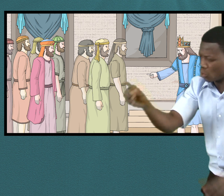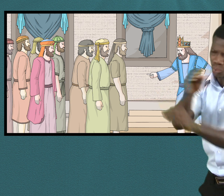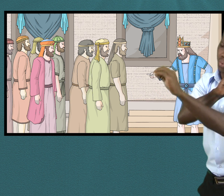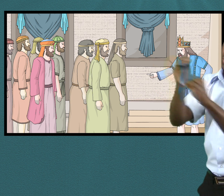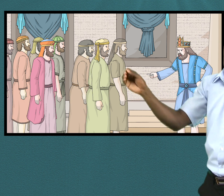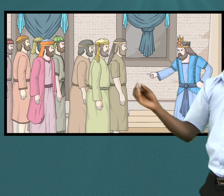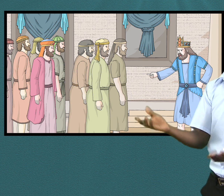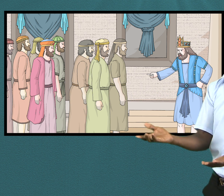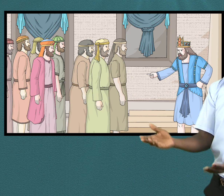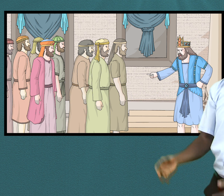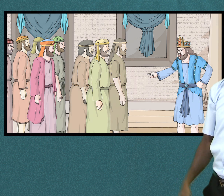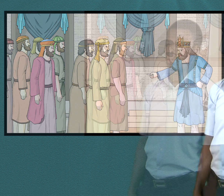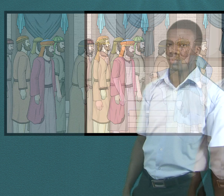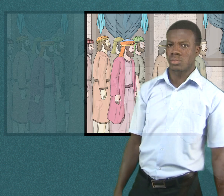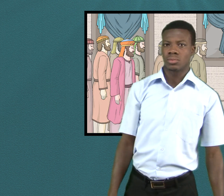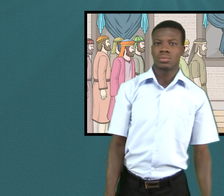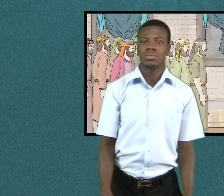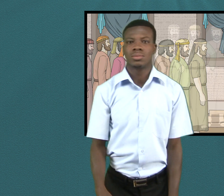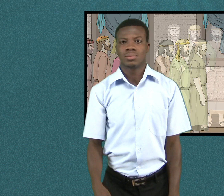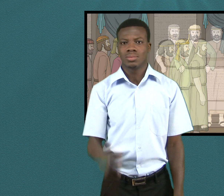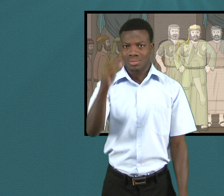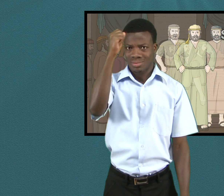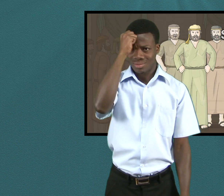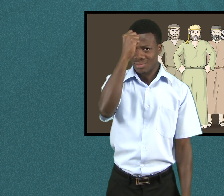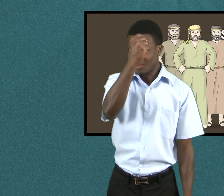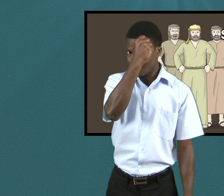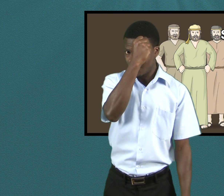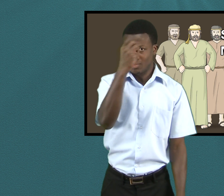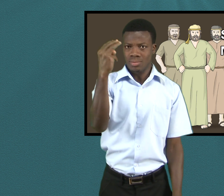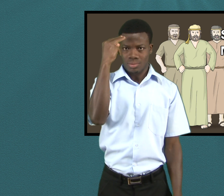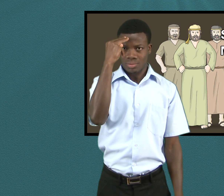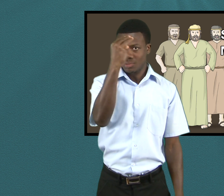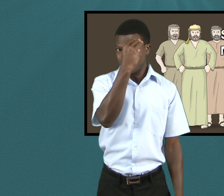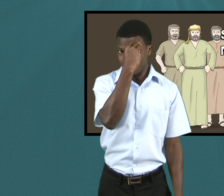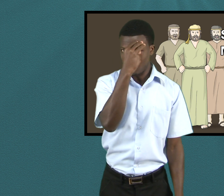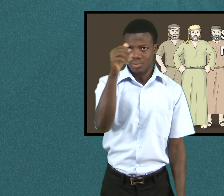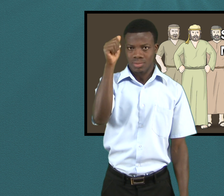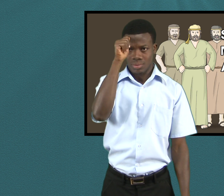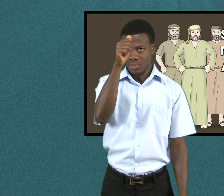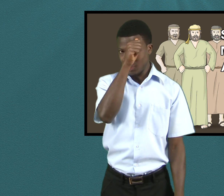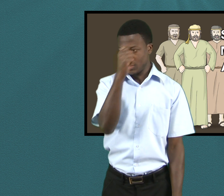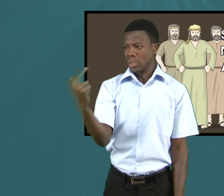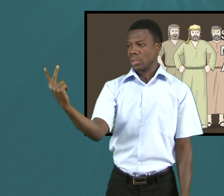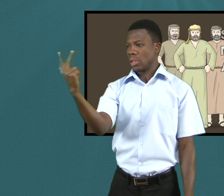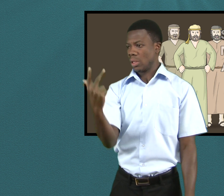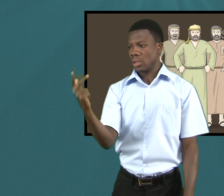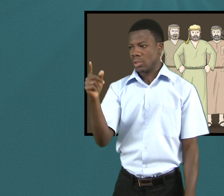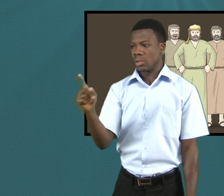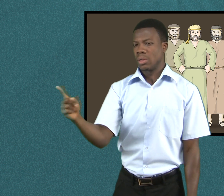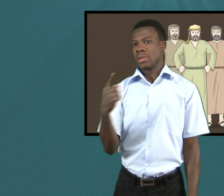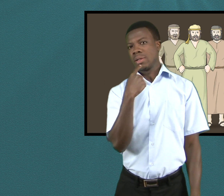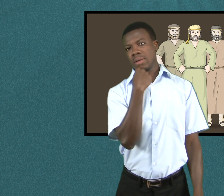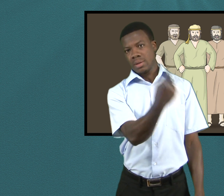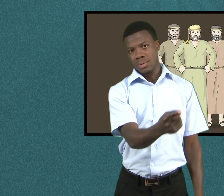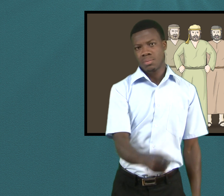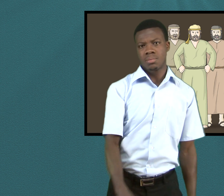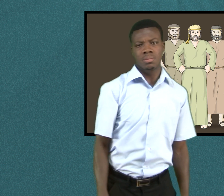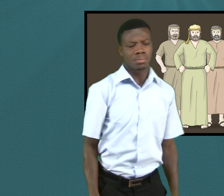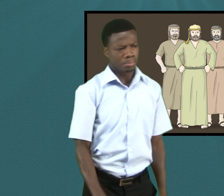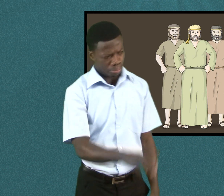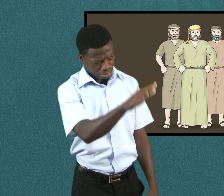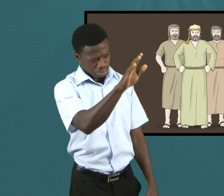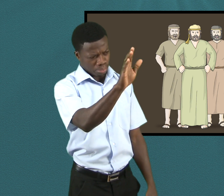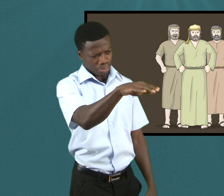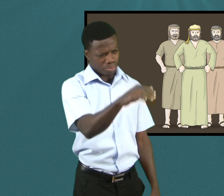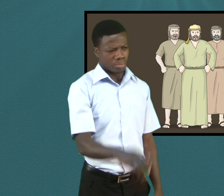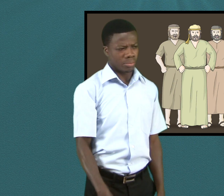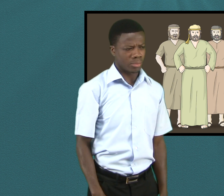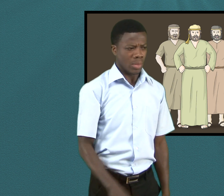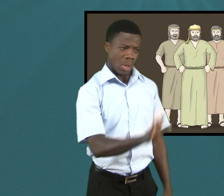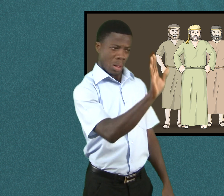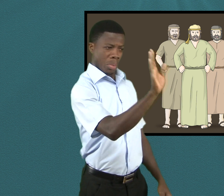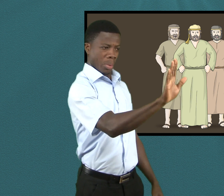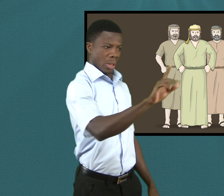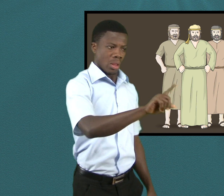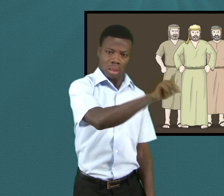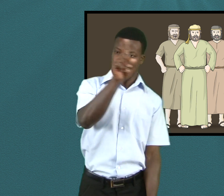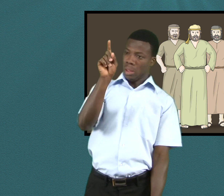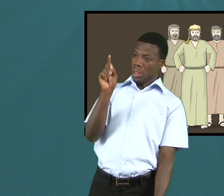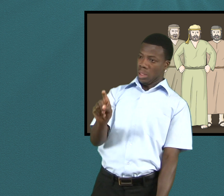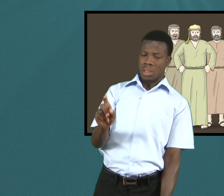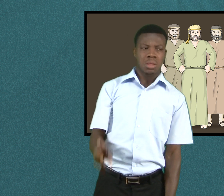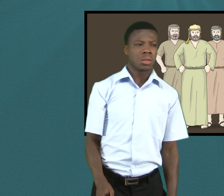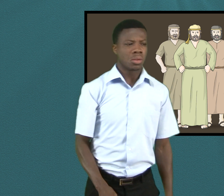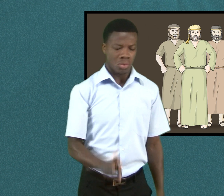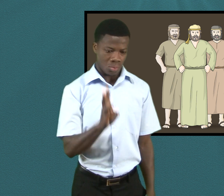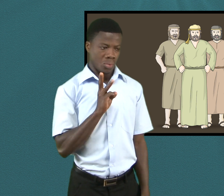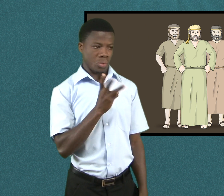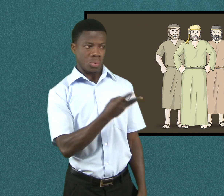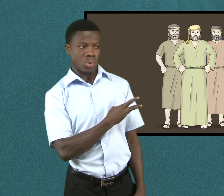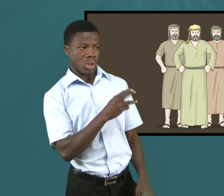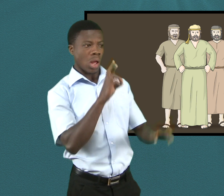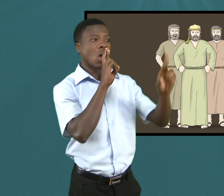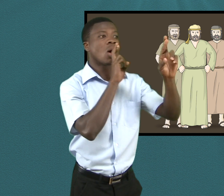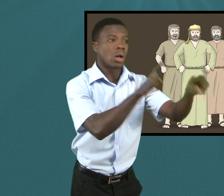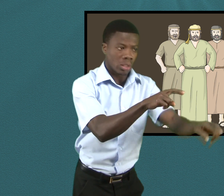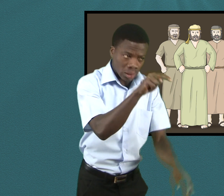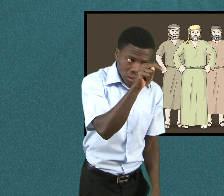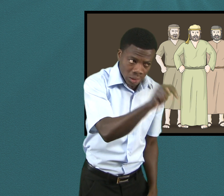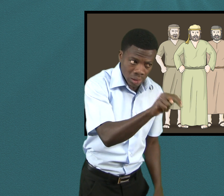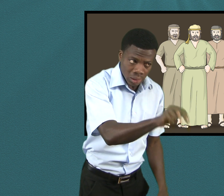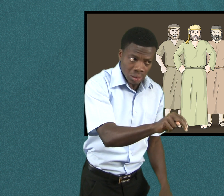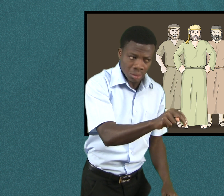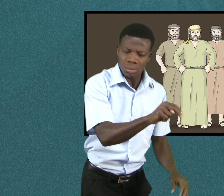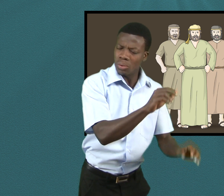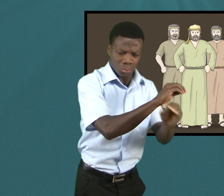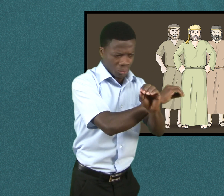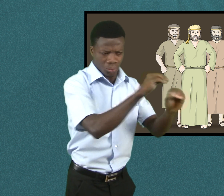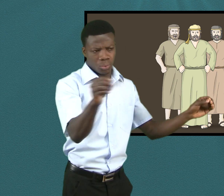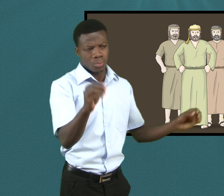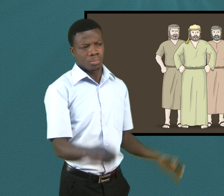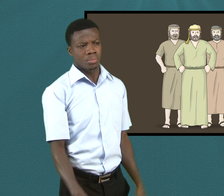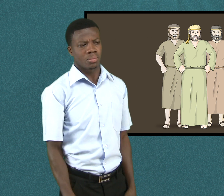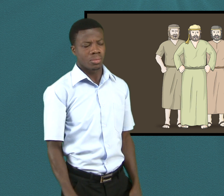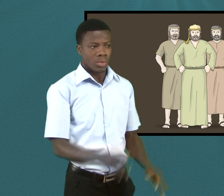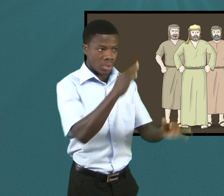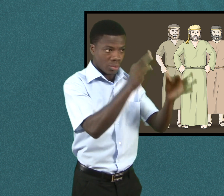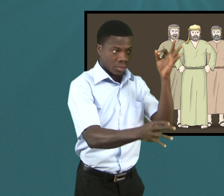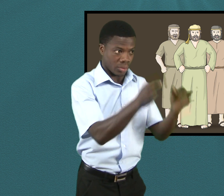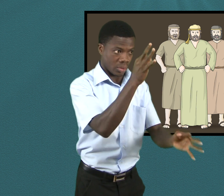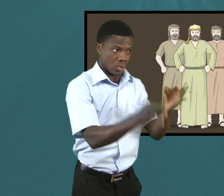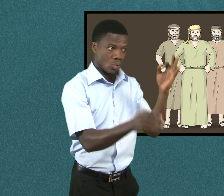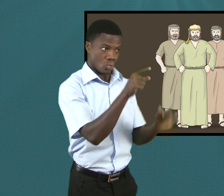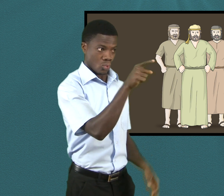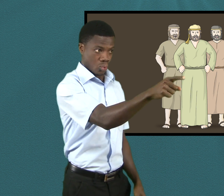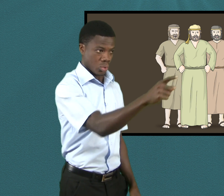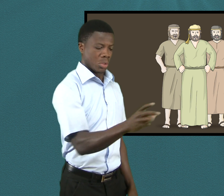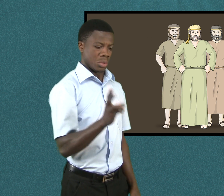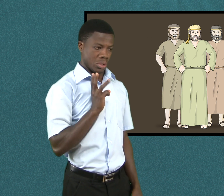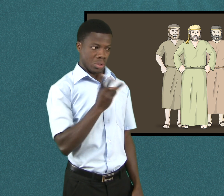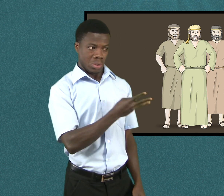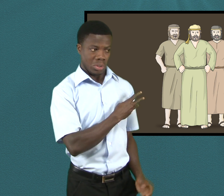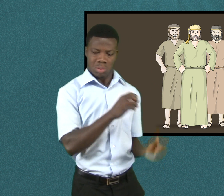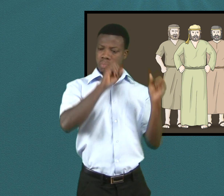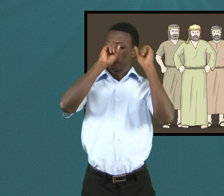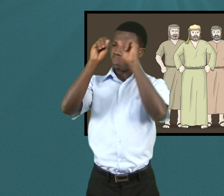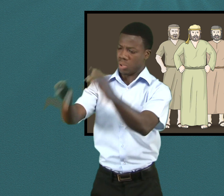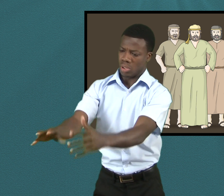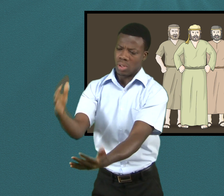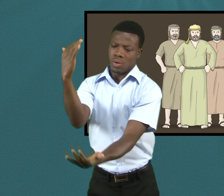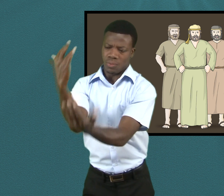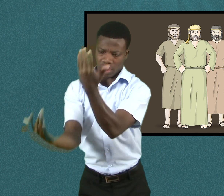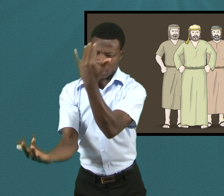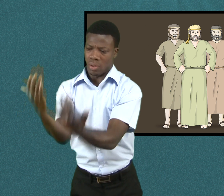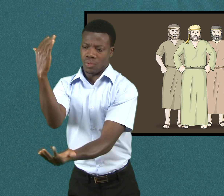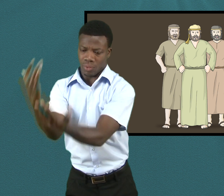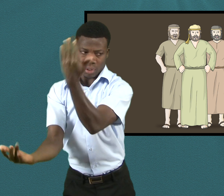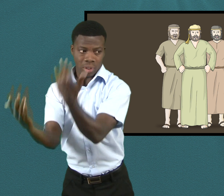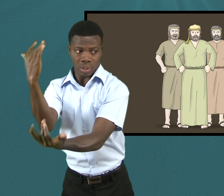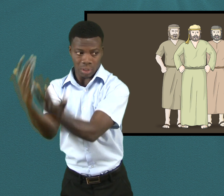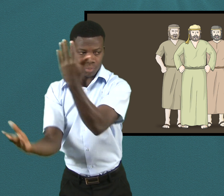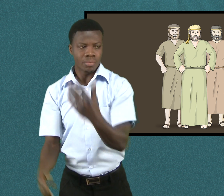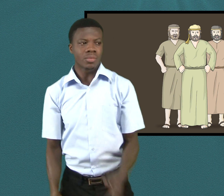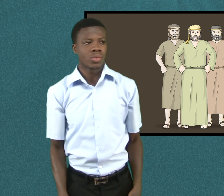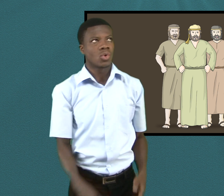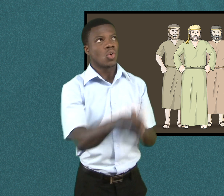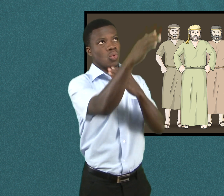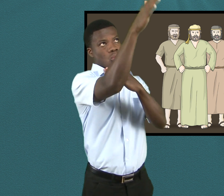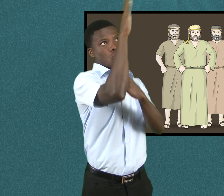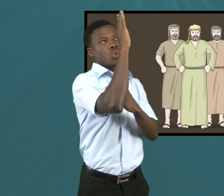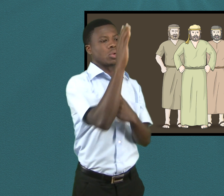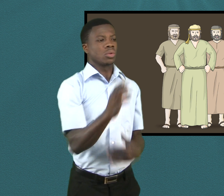Shadrach, Meshach, and Abednego replied to the king, “O Nebuchadnezzar, we have no need to answer you in this matter.